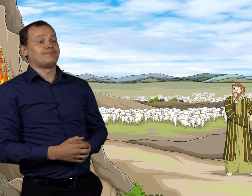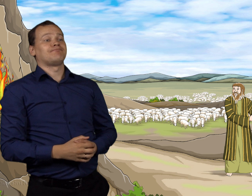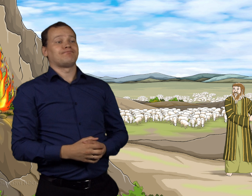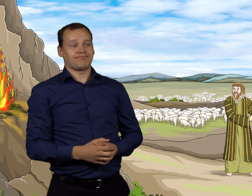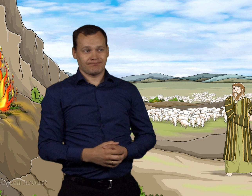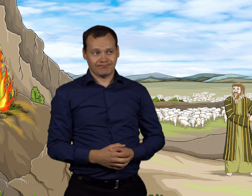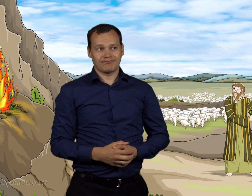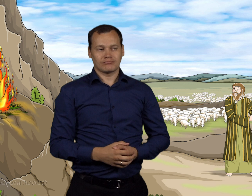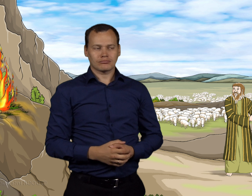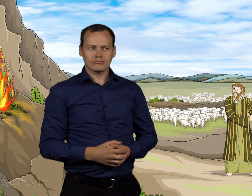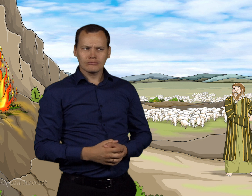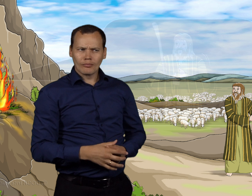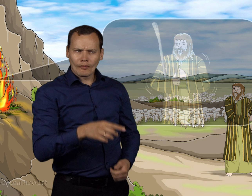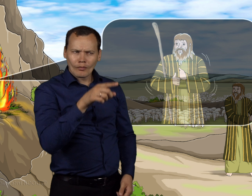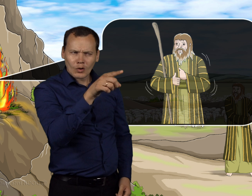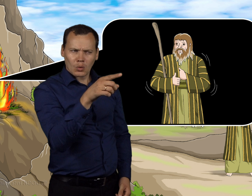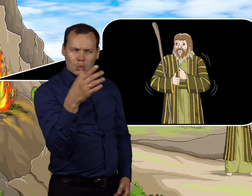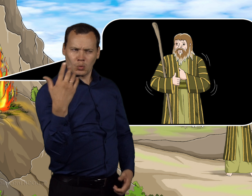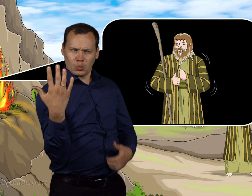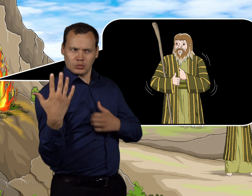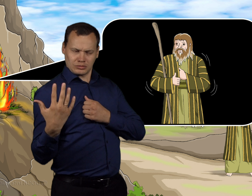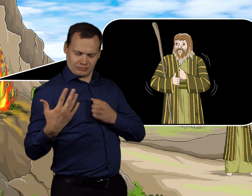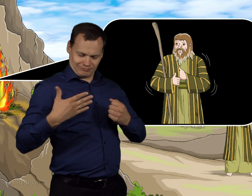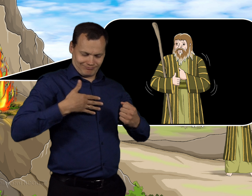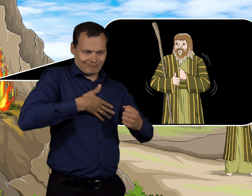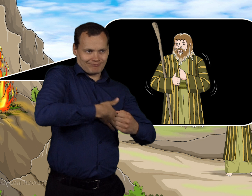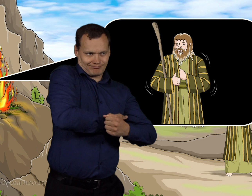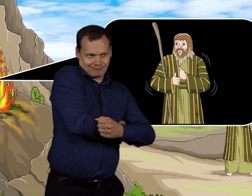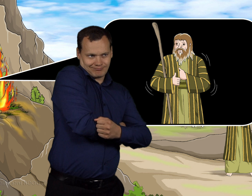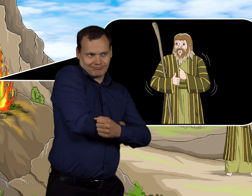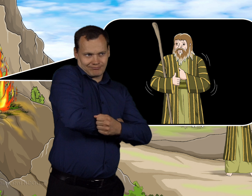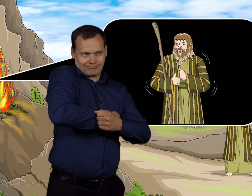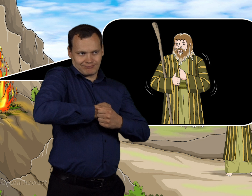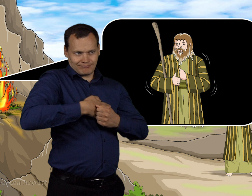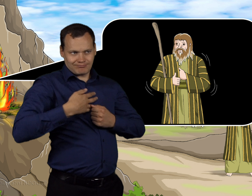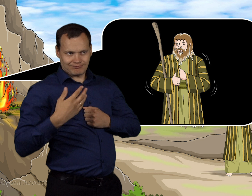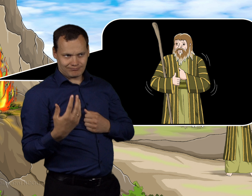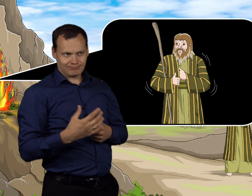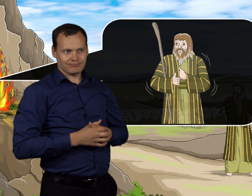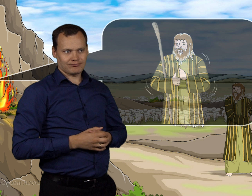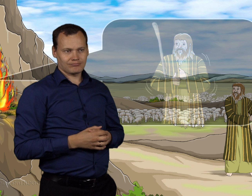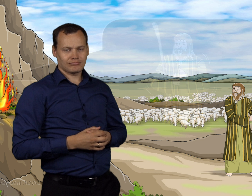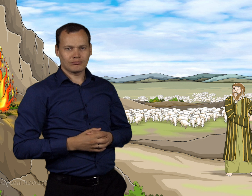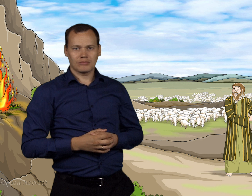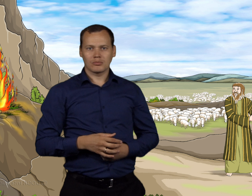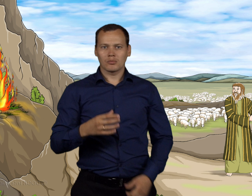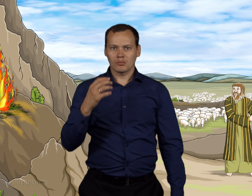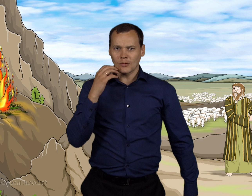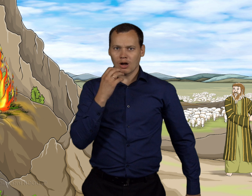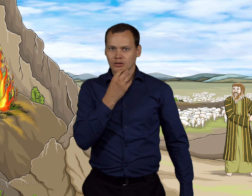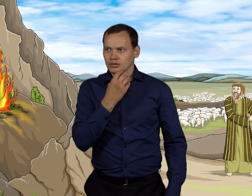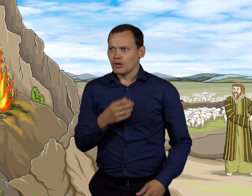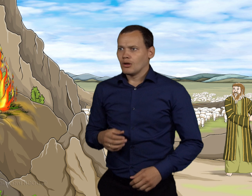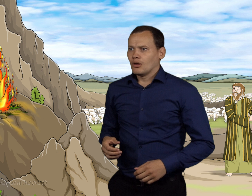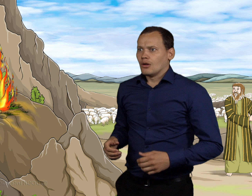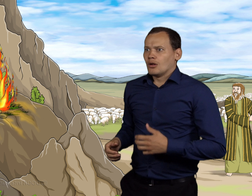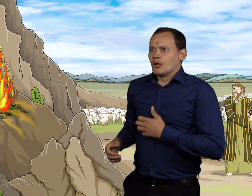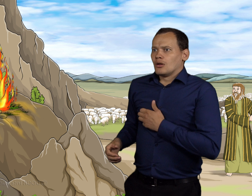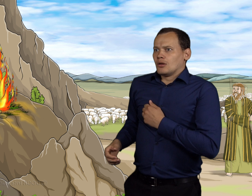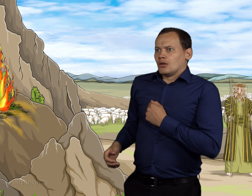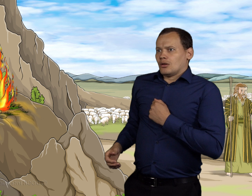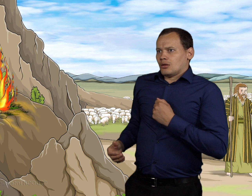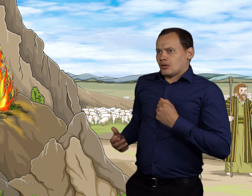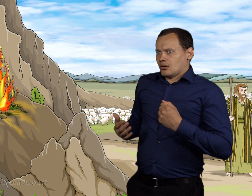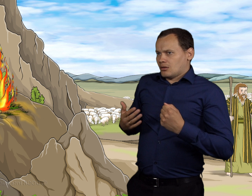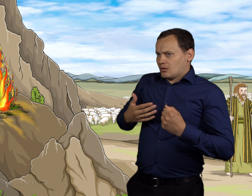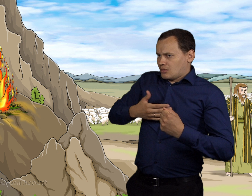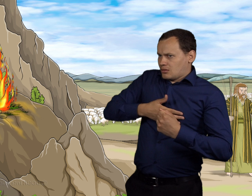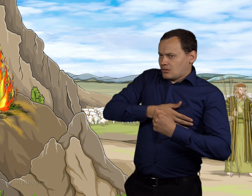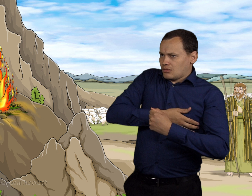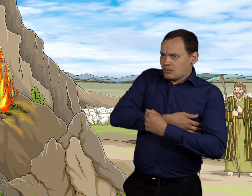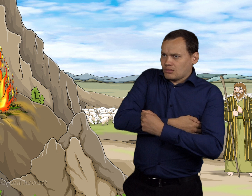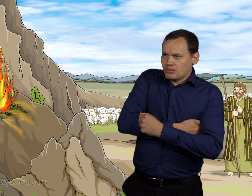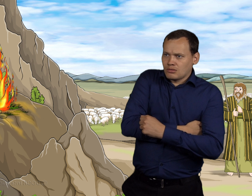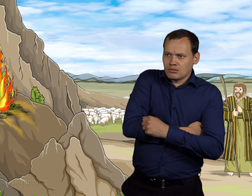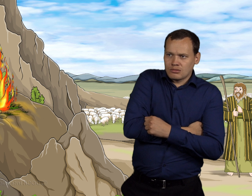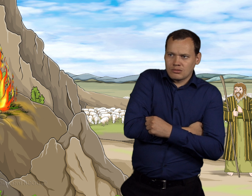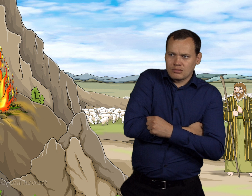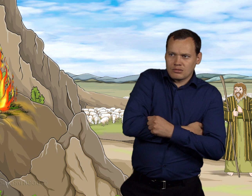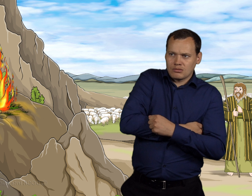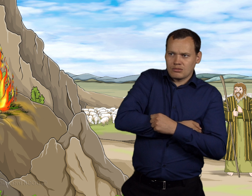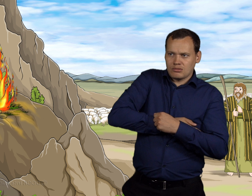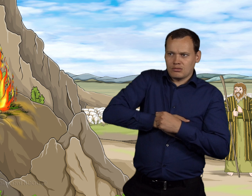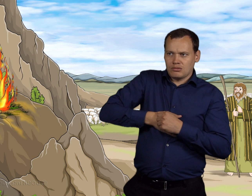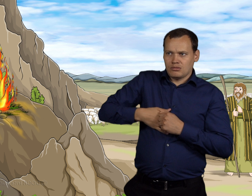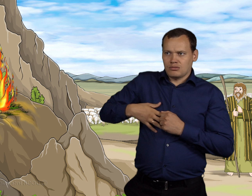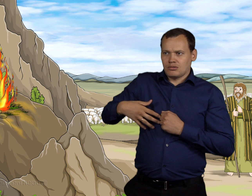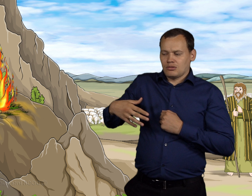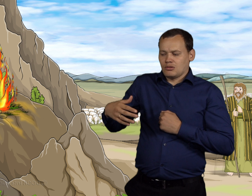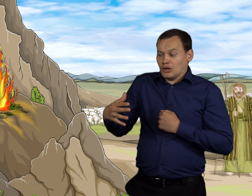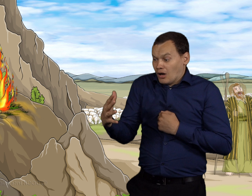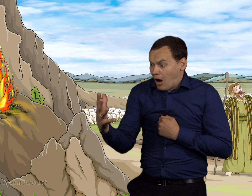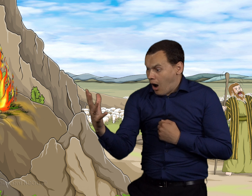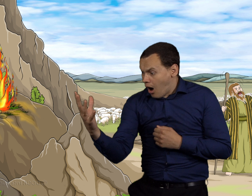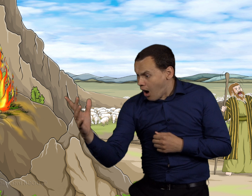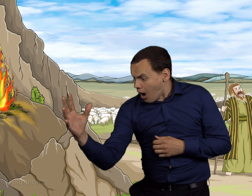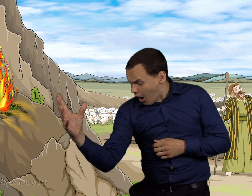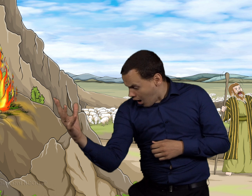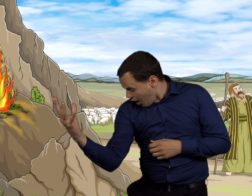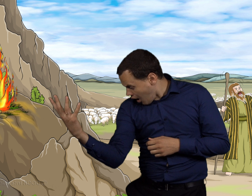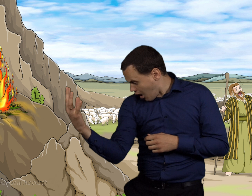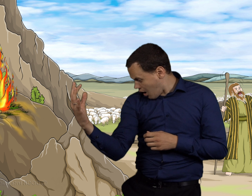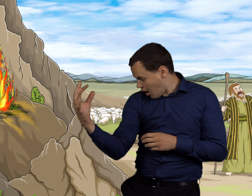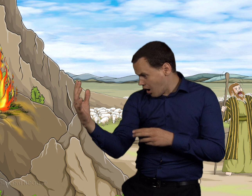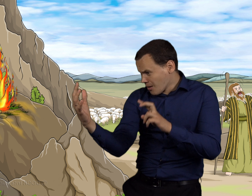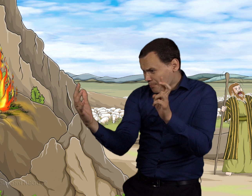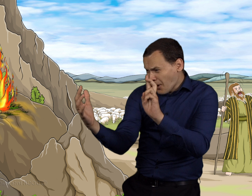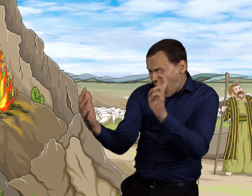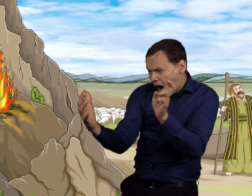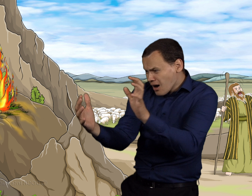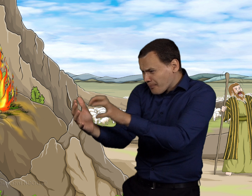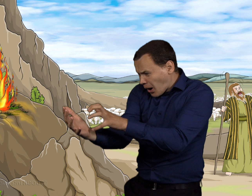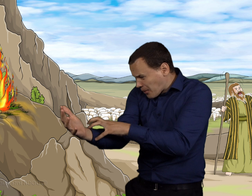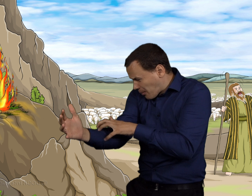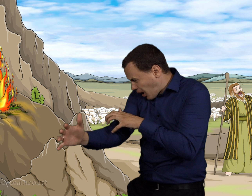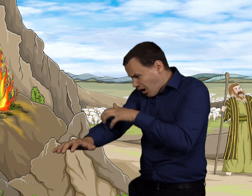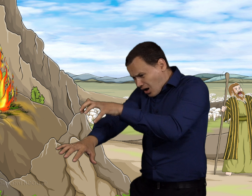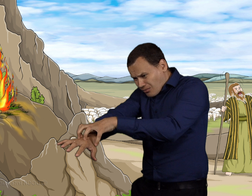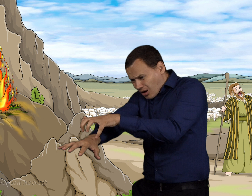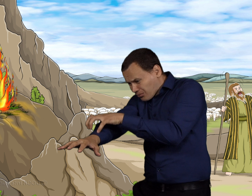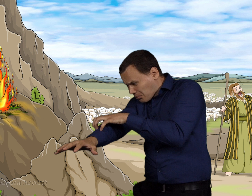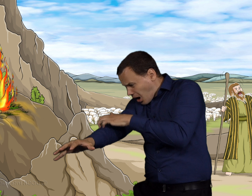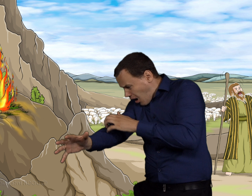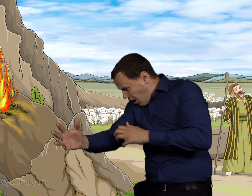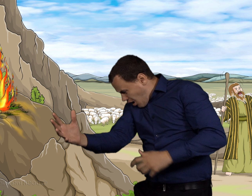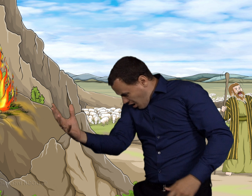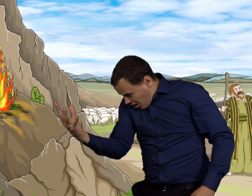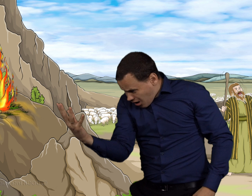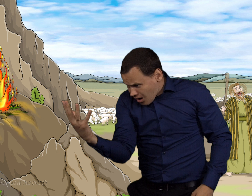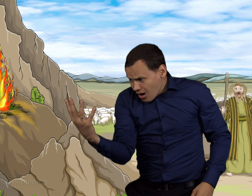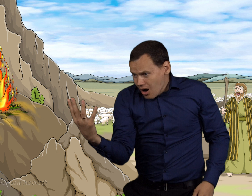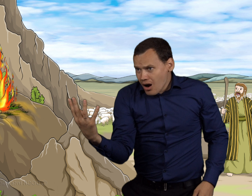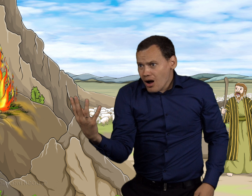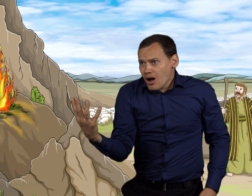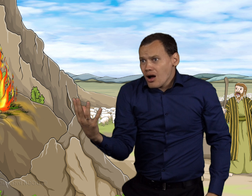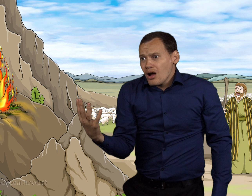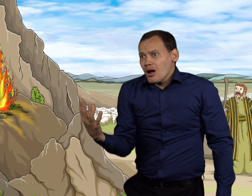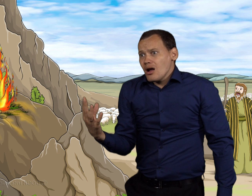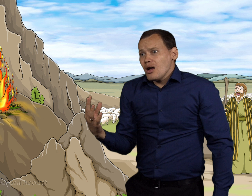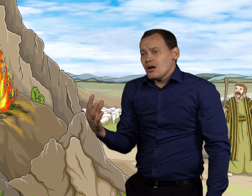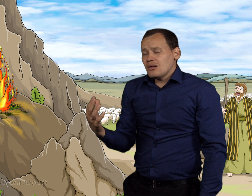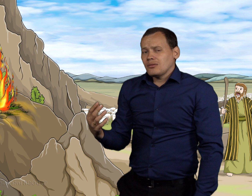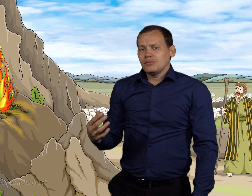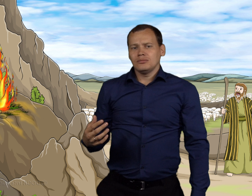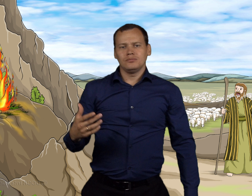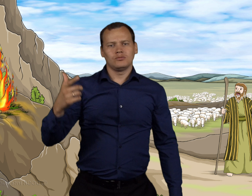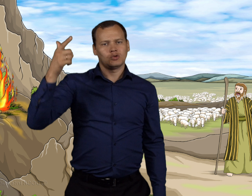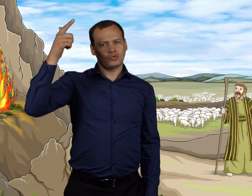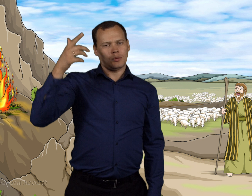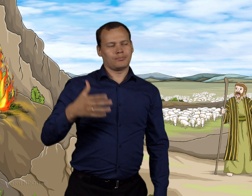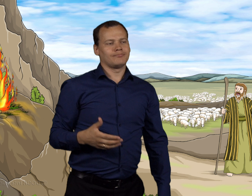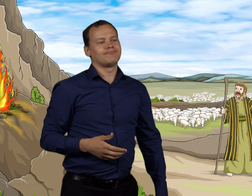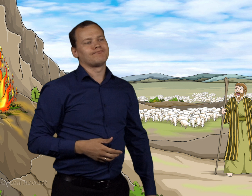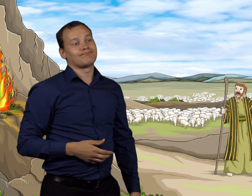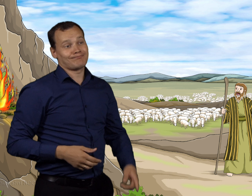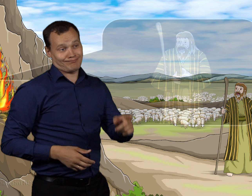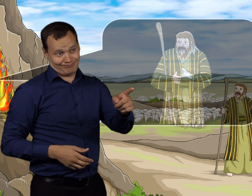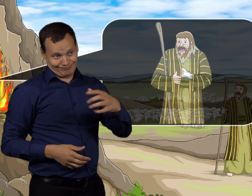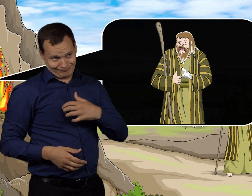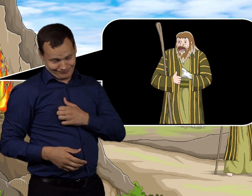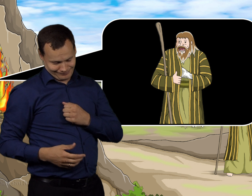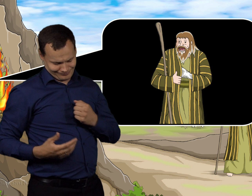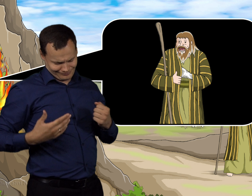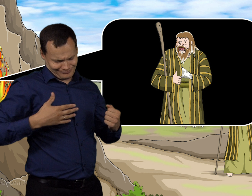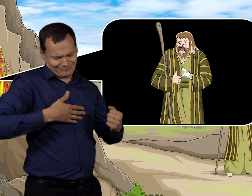Furthermore, the LORD said to Moses, “Put your hand inside your cloak.” So he put his hand inside his cloak, and when he took it out, his hand was leprous, white as snow.